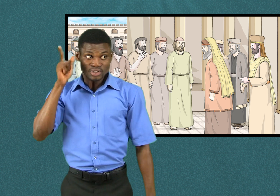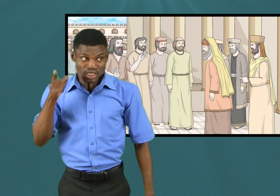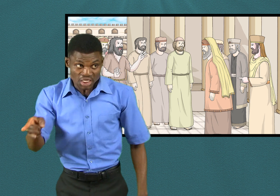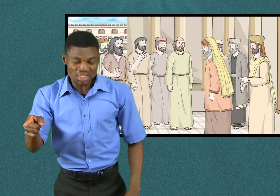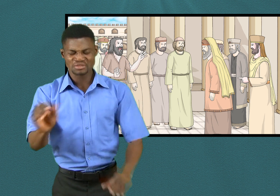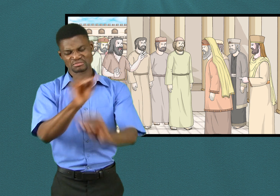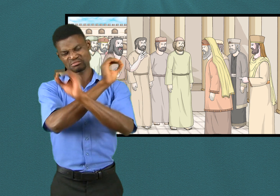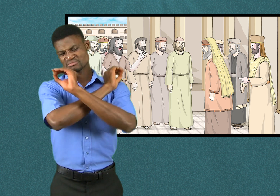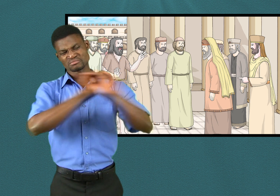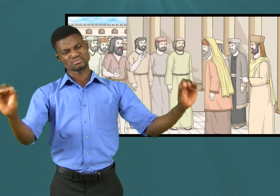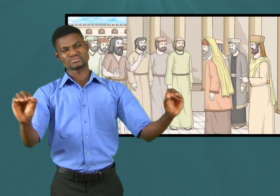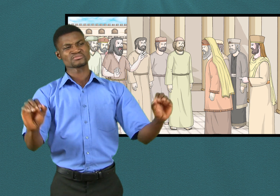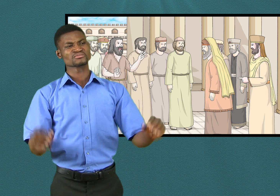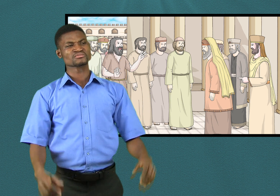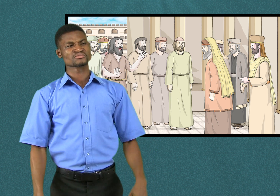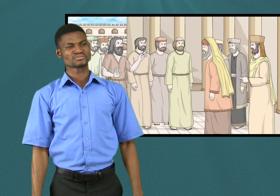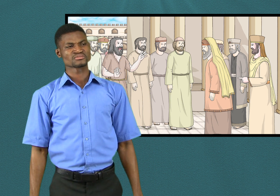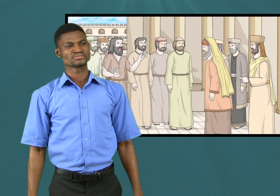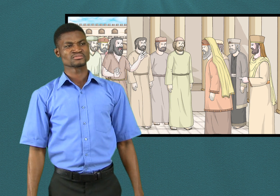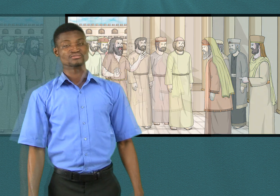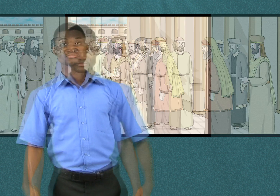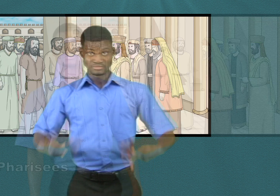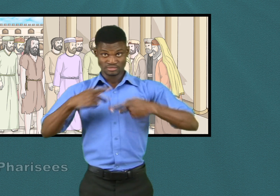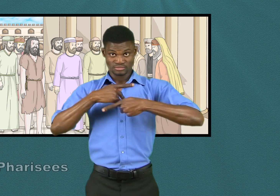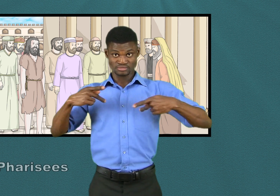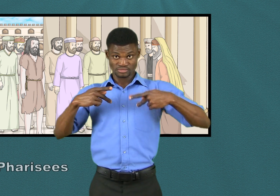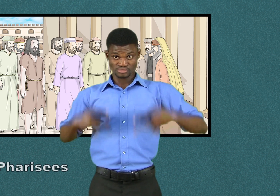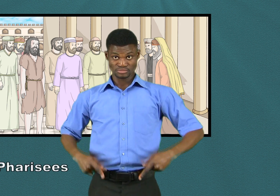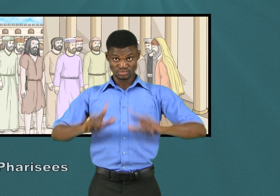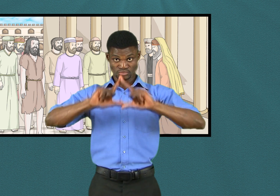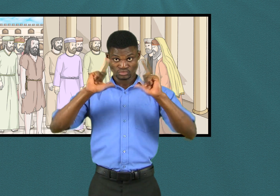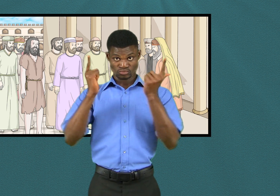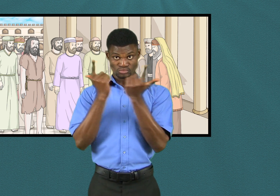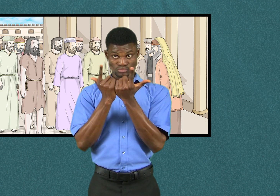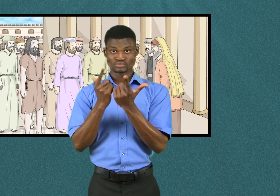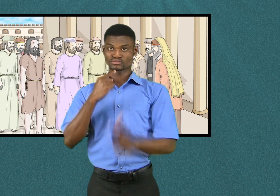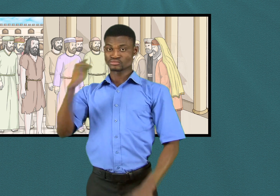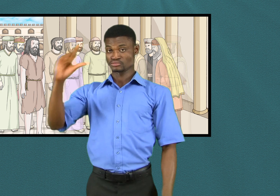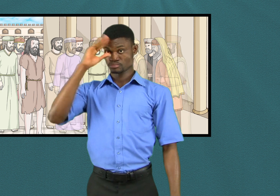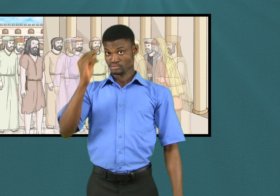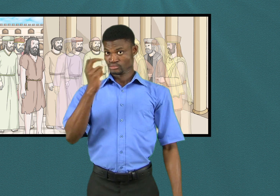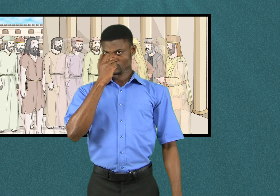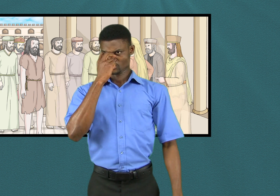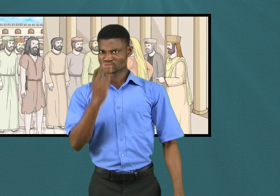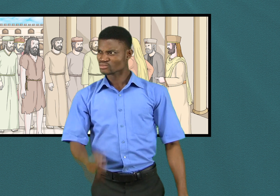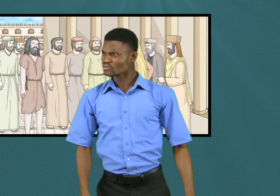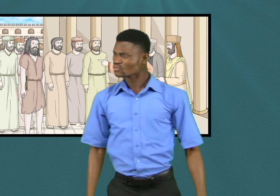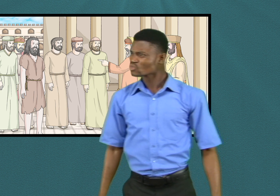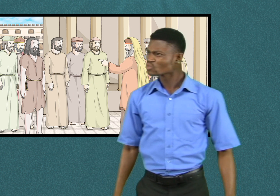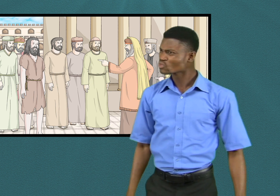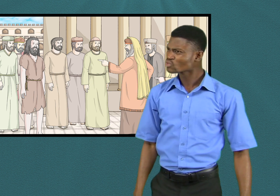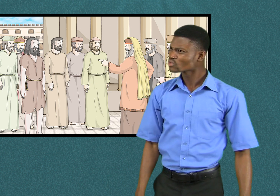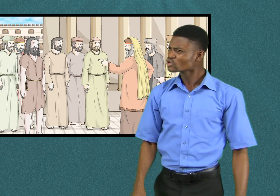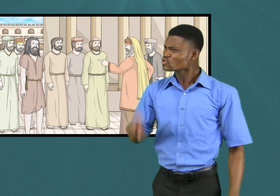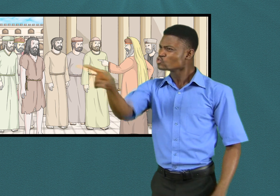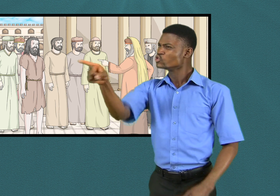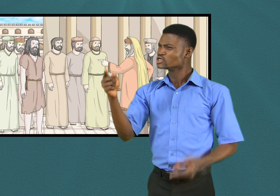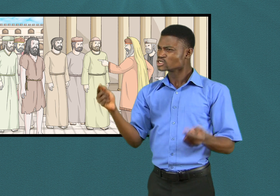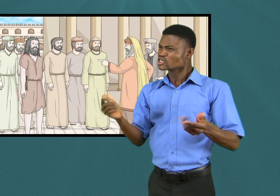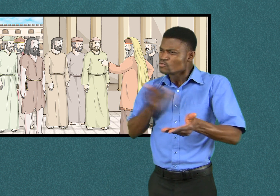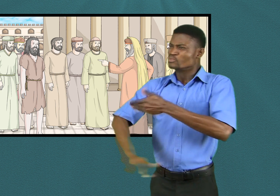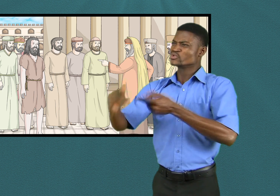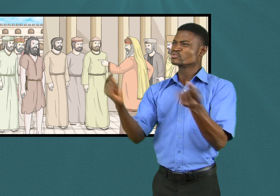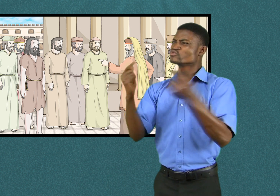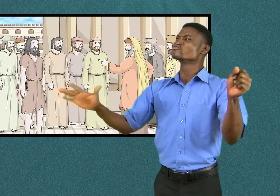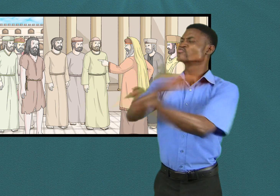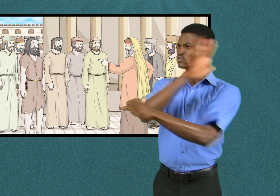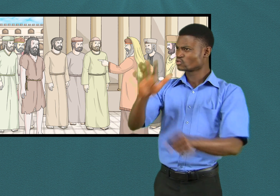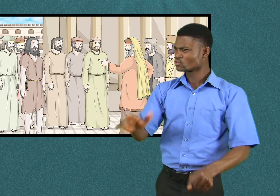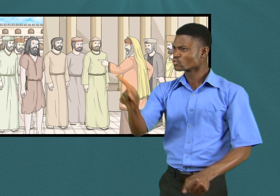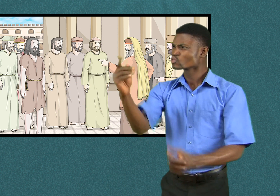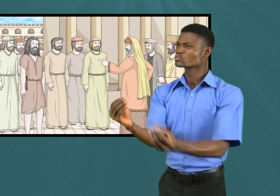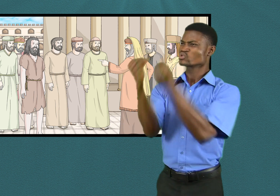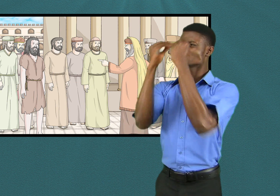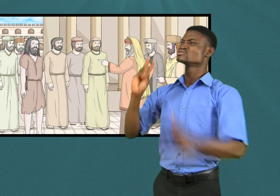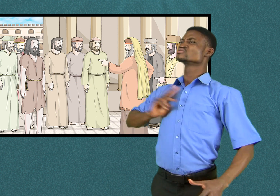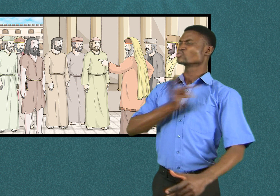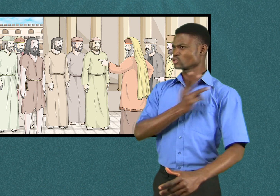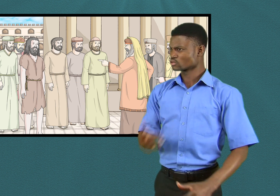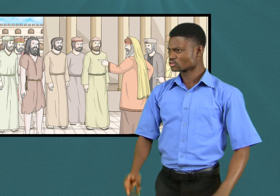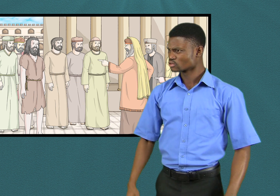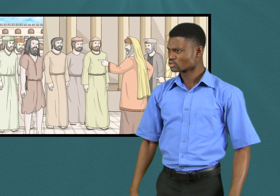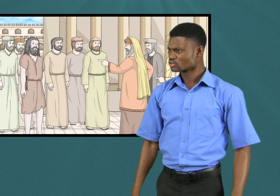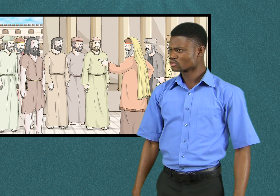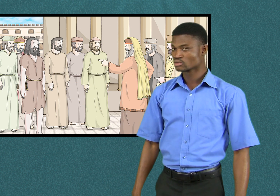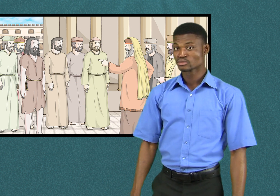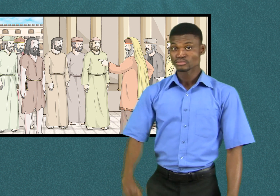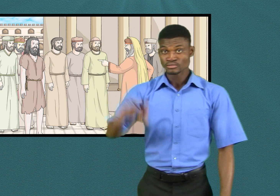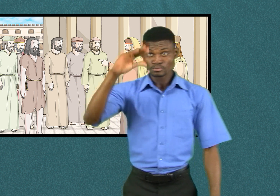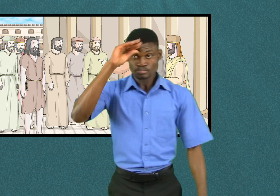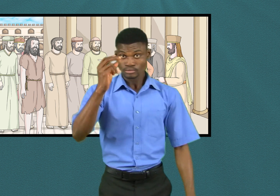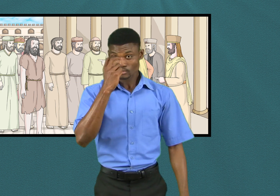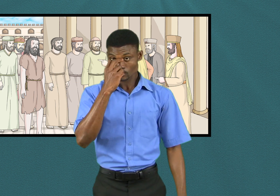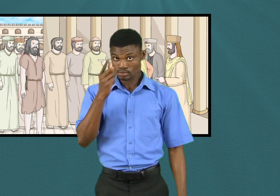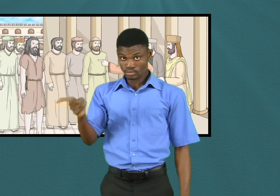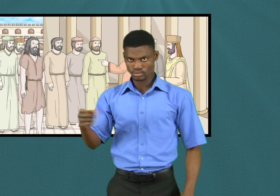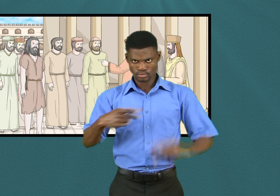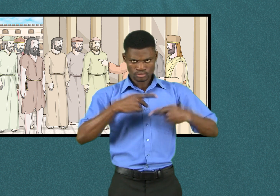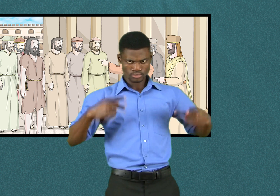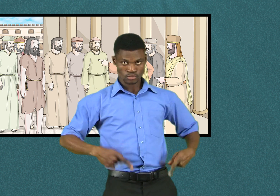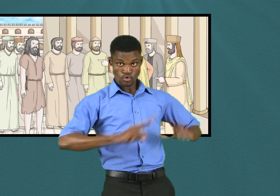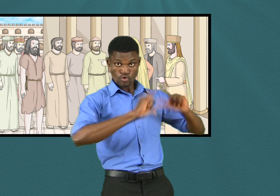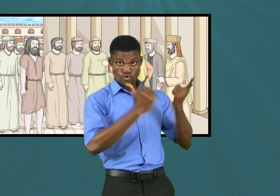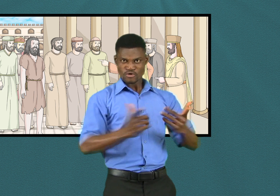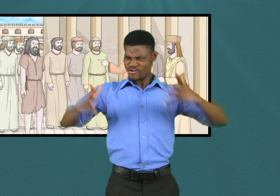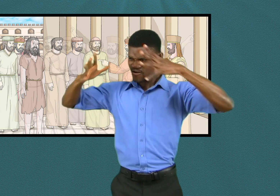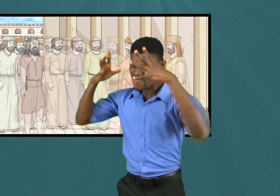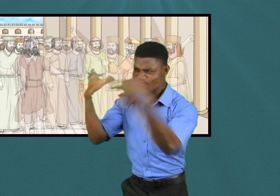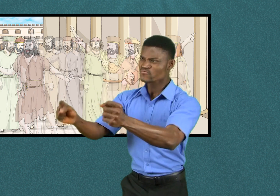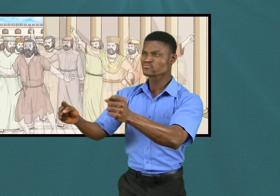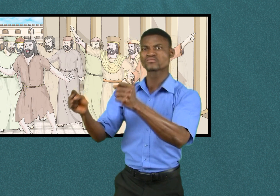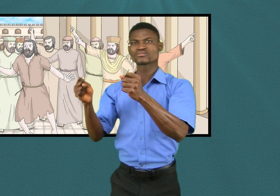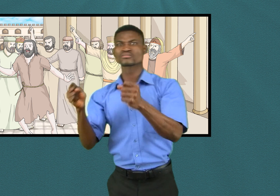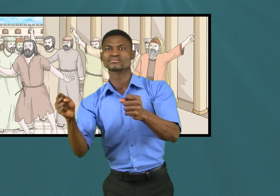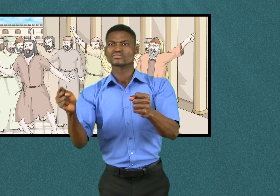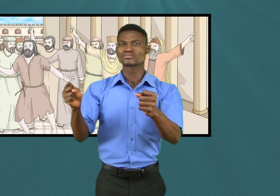They replied, “You were born in utter sin, and you are instructing us?”